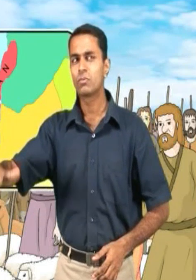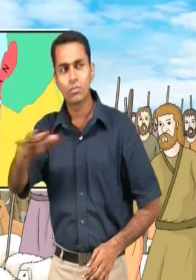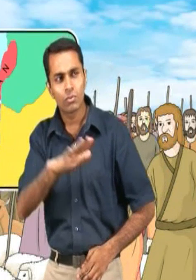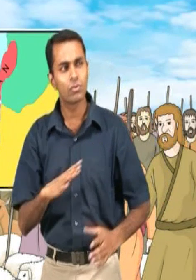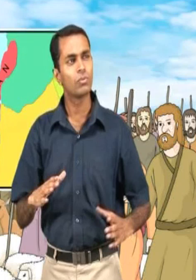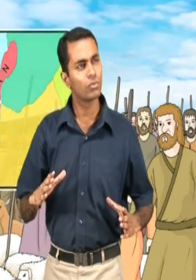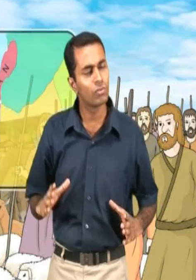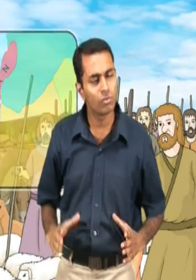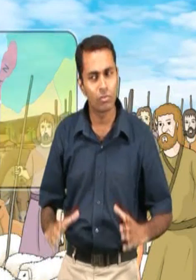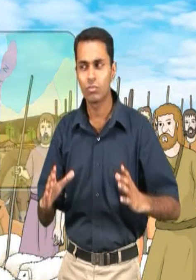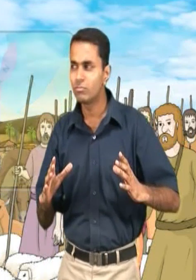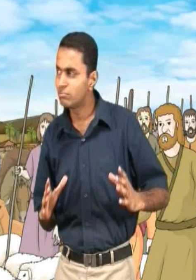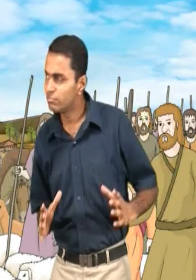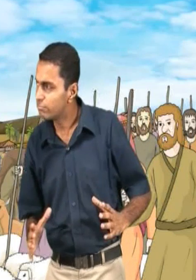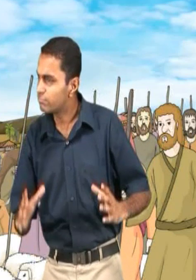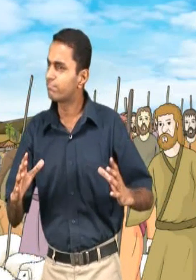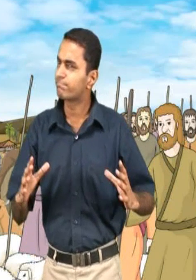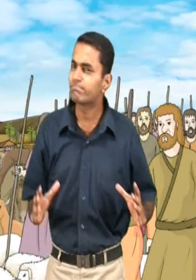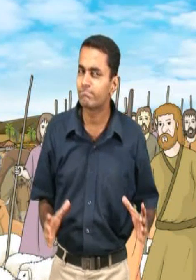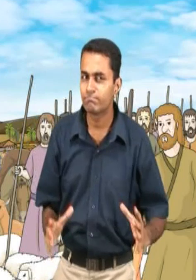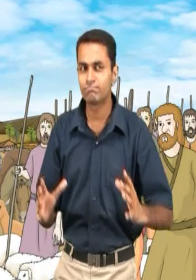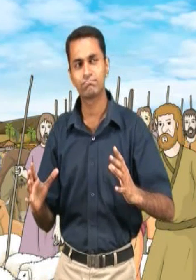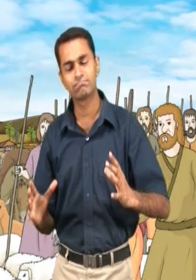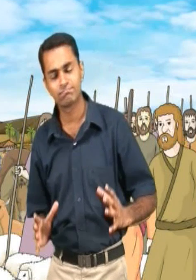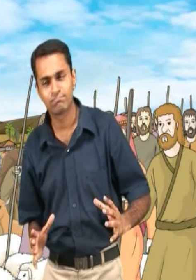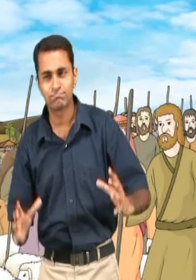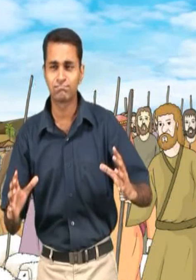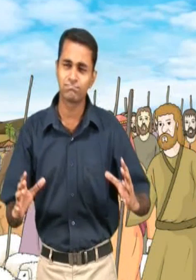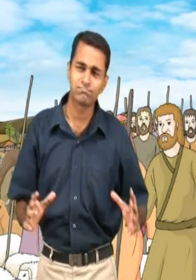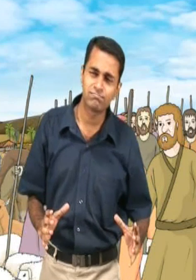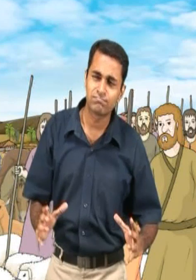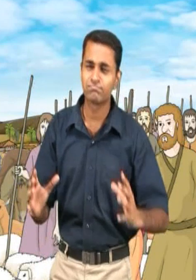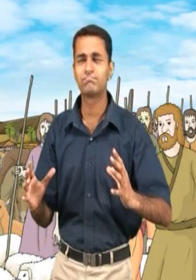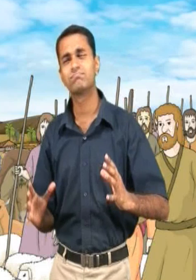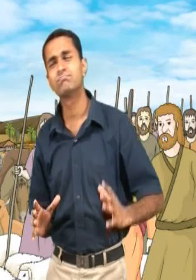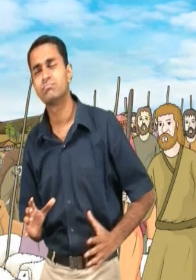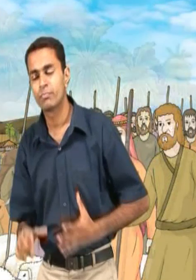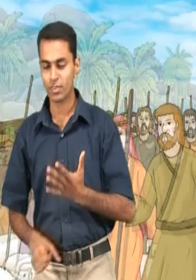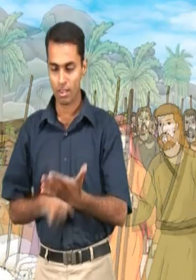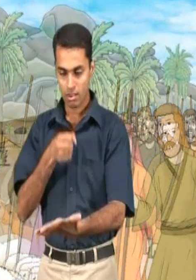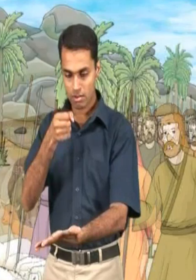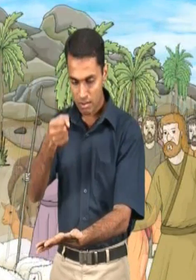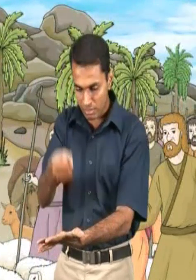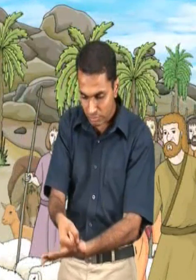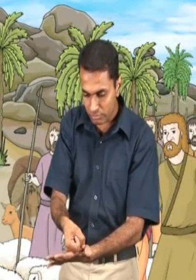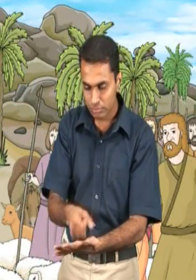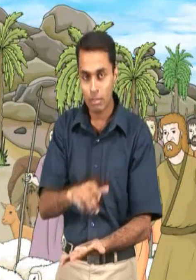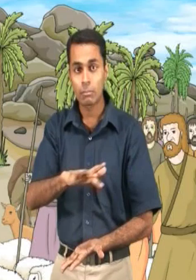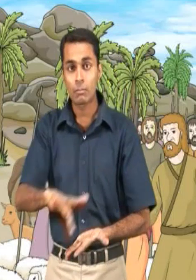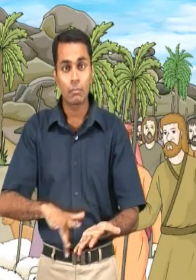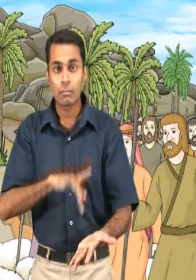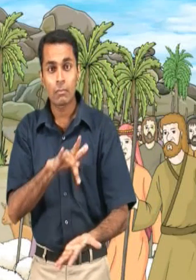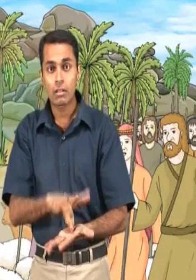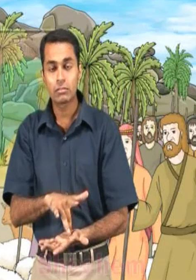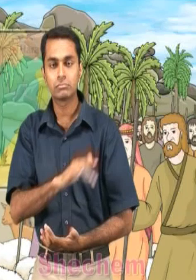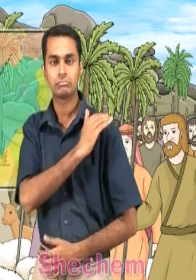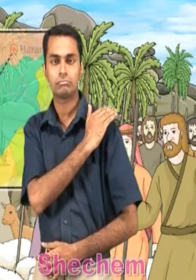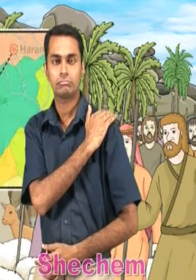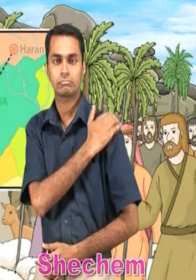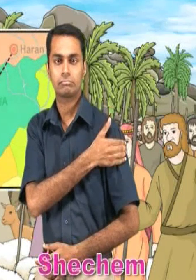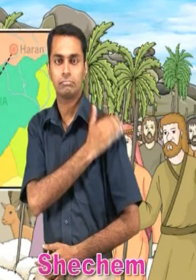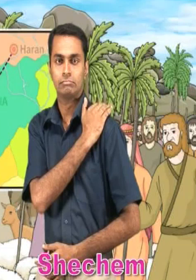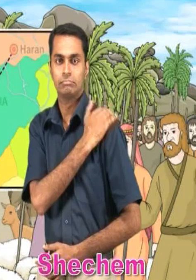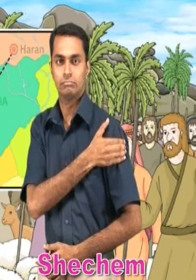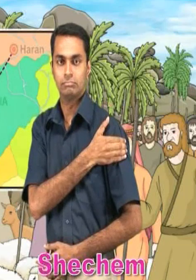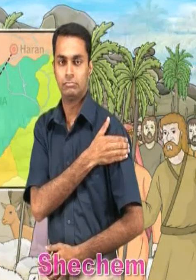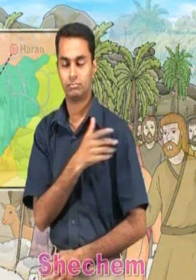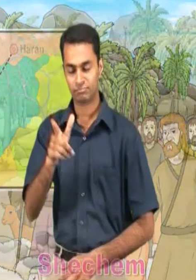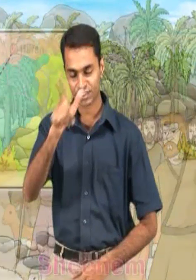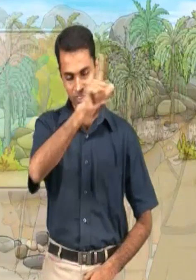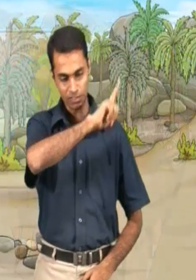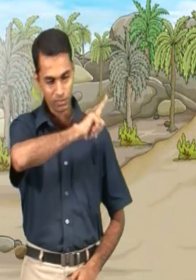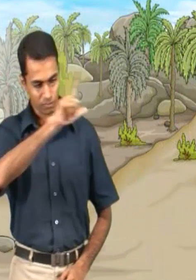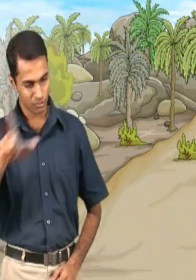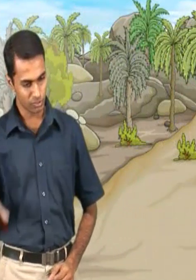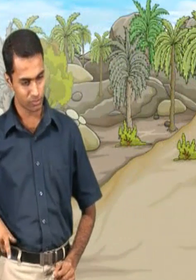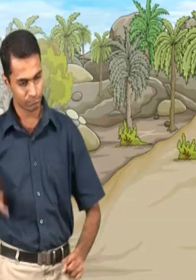And at that time the Canaanites were in the land.